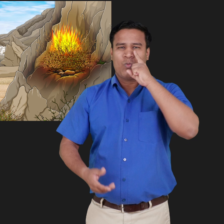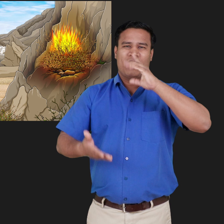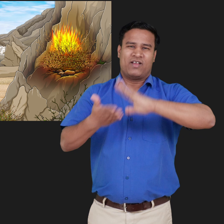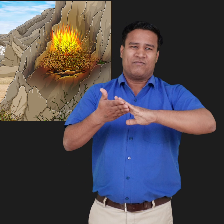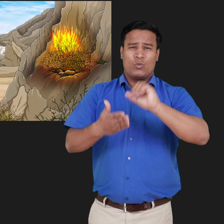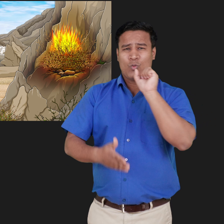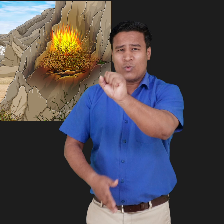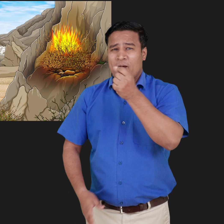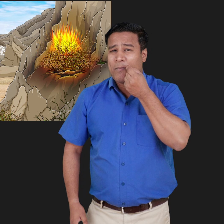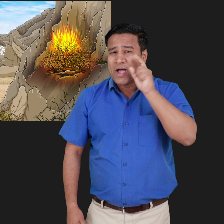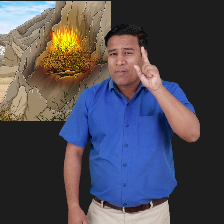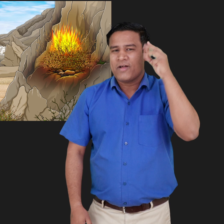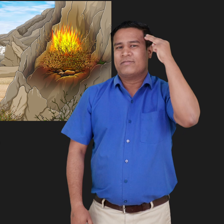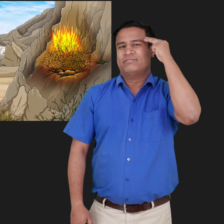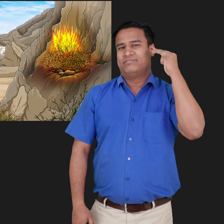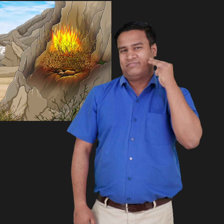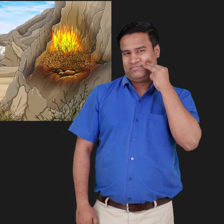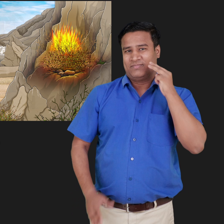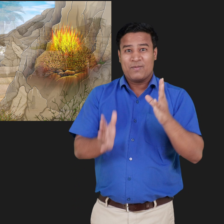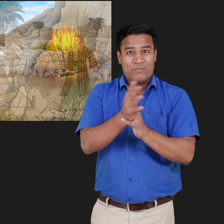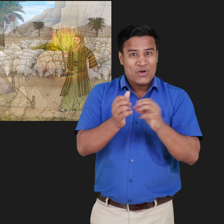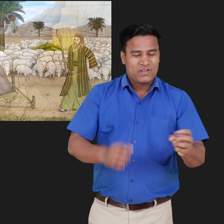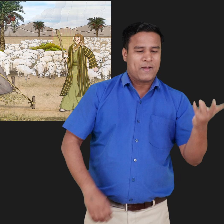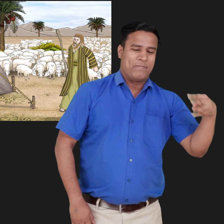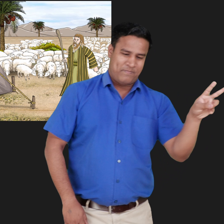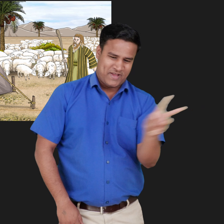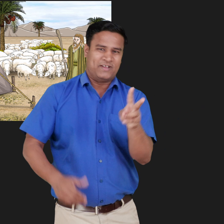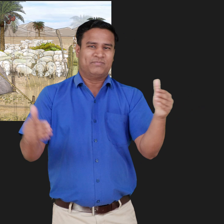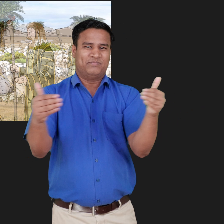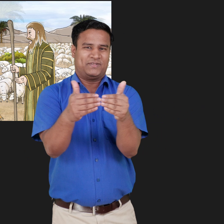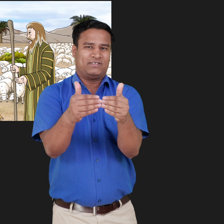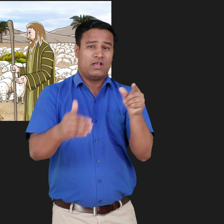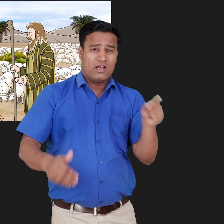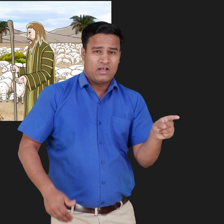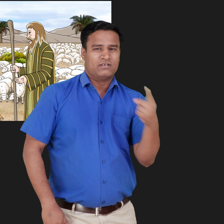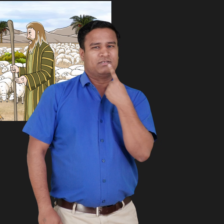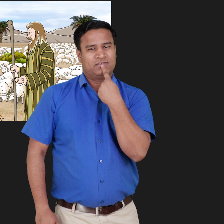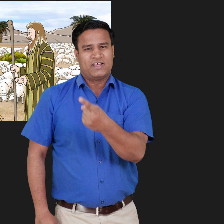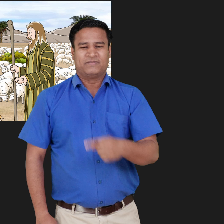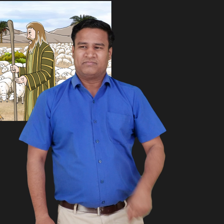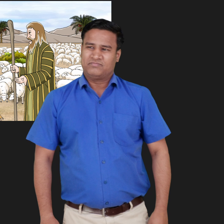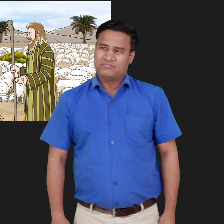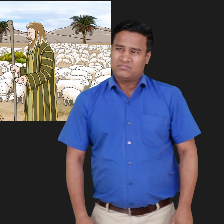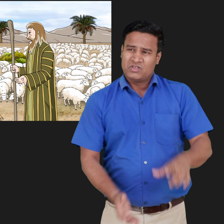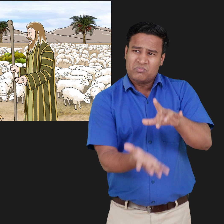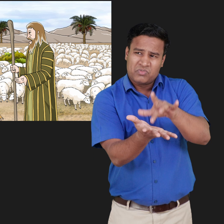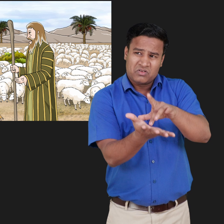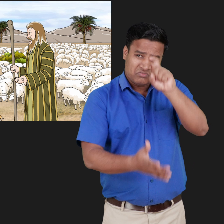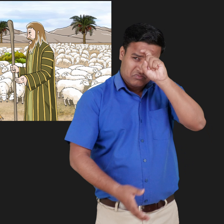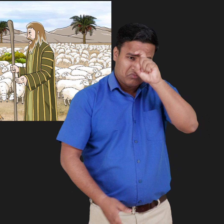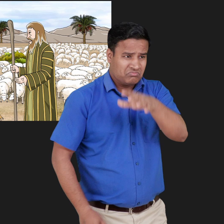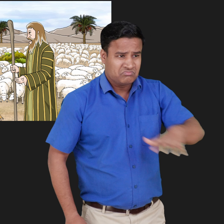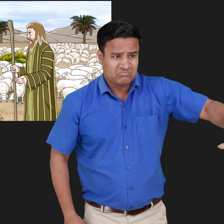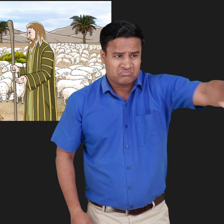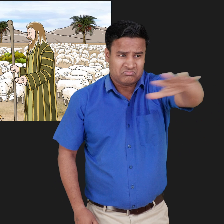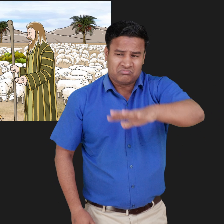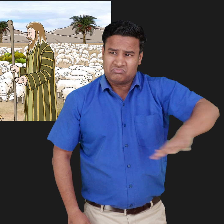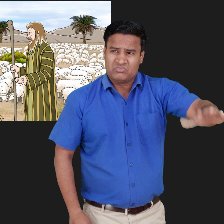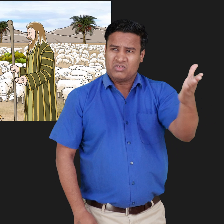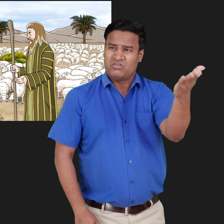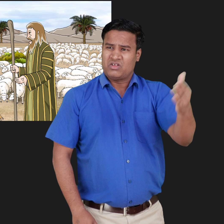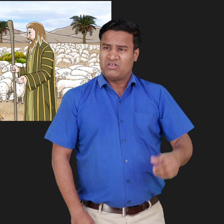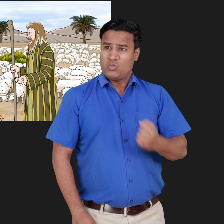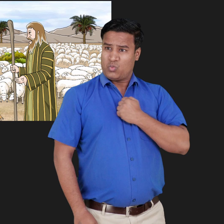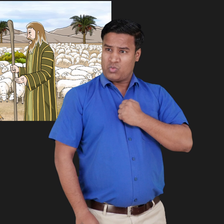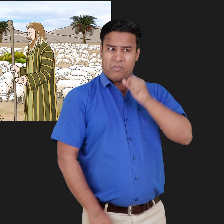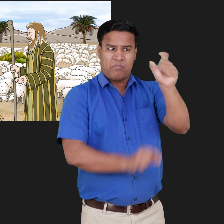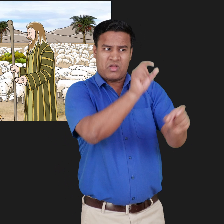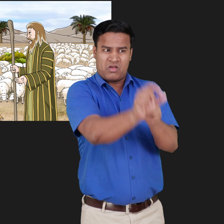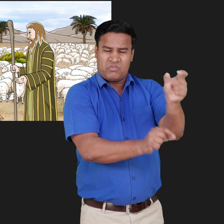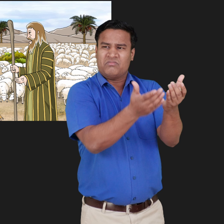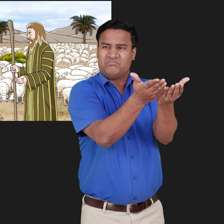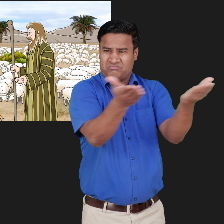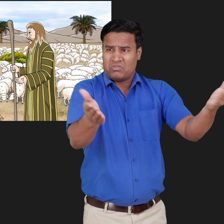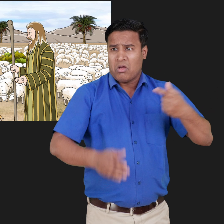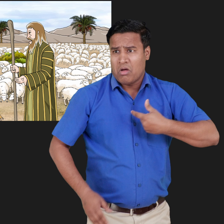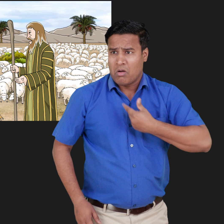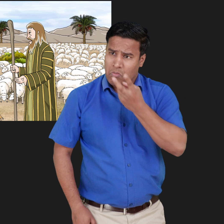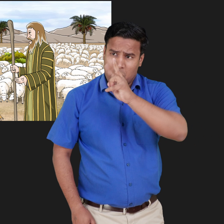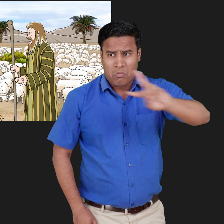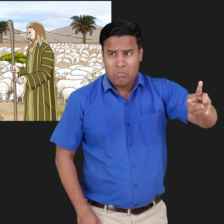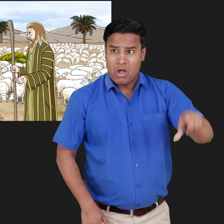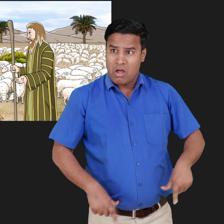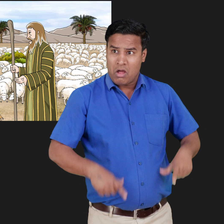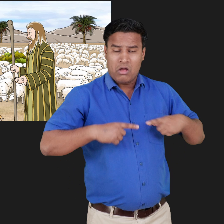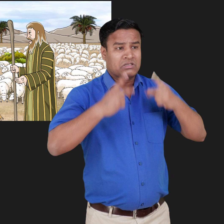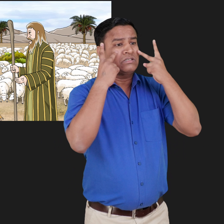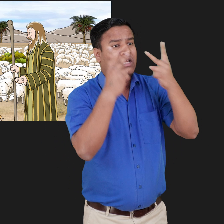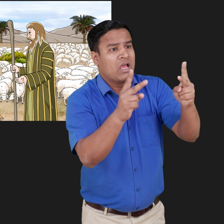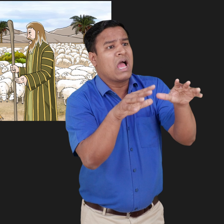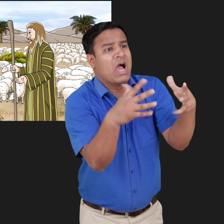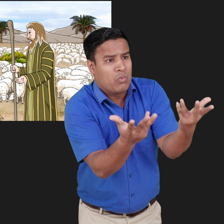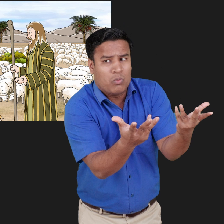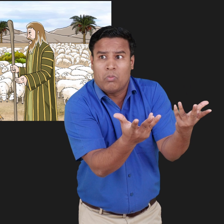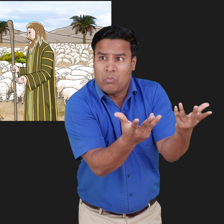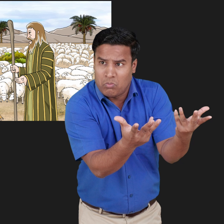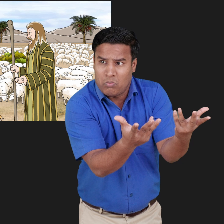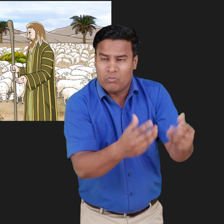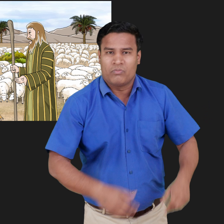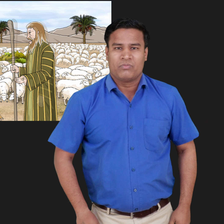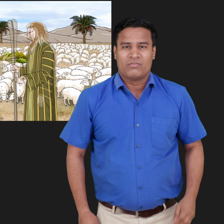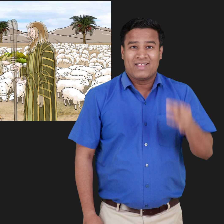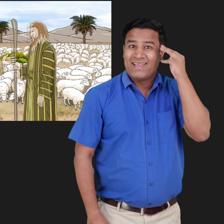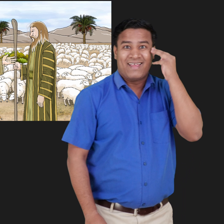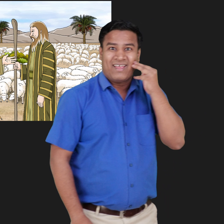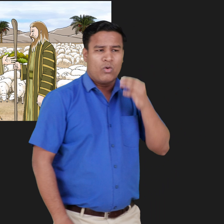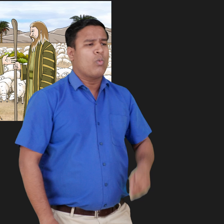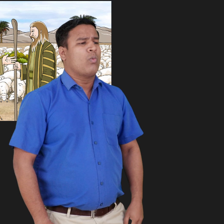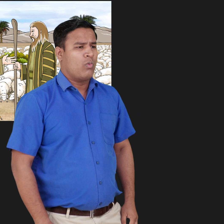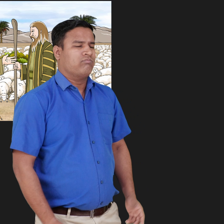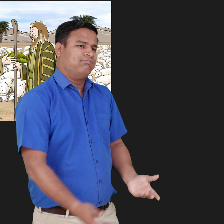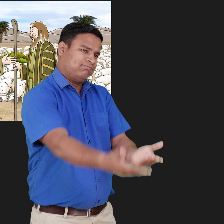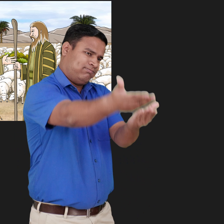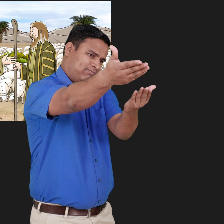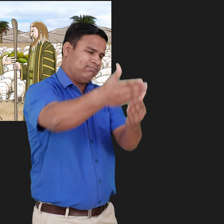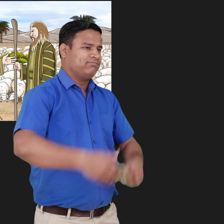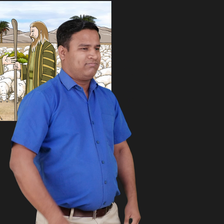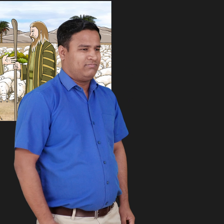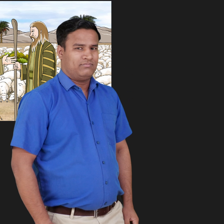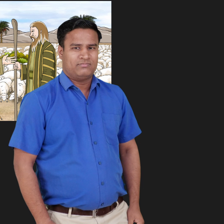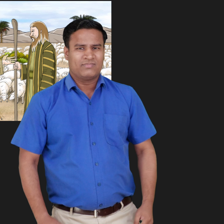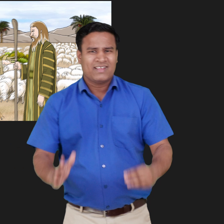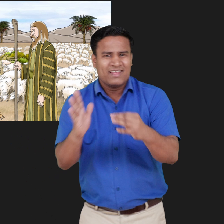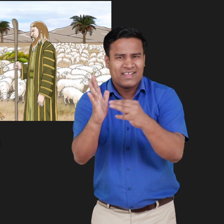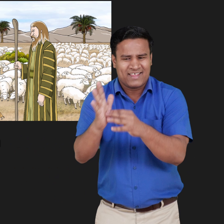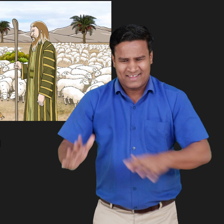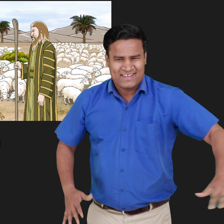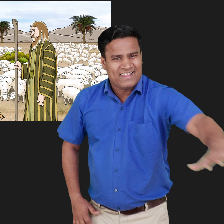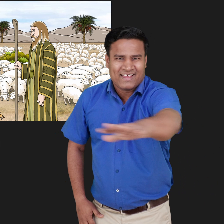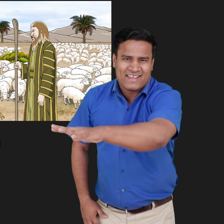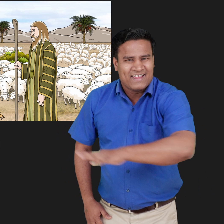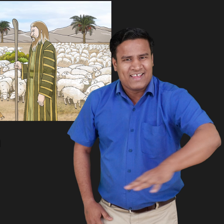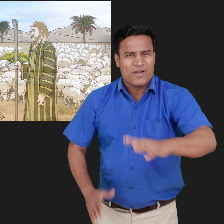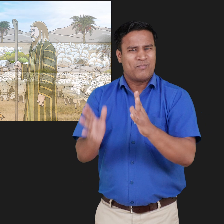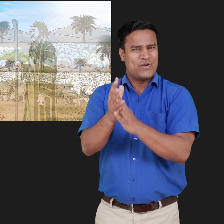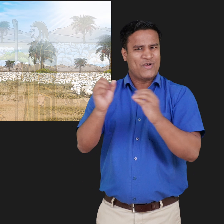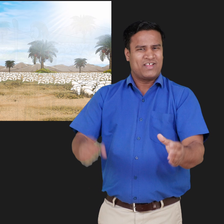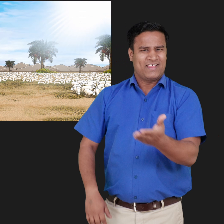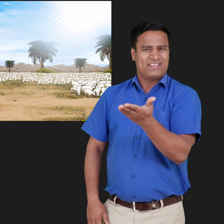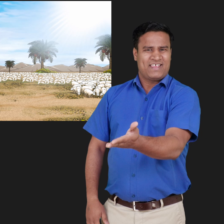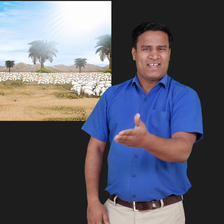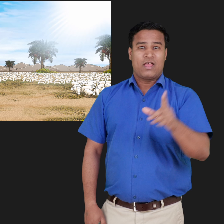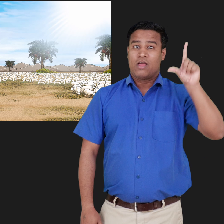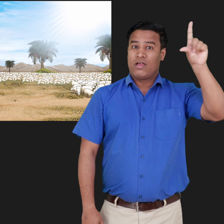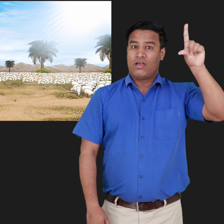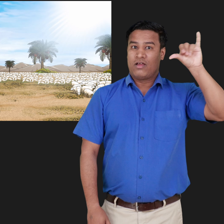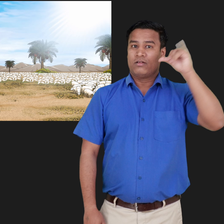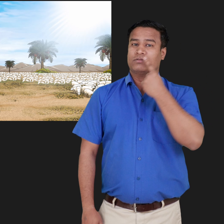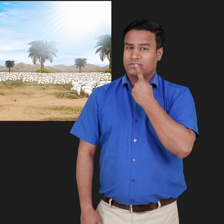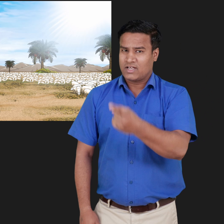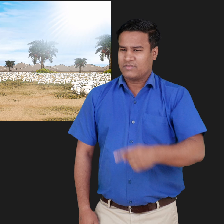Then Moses went back to his father-in-law Jethro and said to him, “Please let me return to my brothers in Egypt to see if they are still alive.” “Go in peace,” Jethro replied.